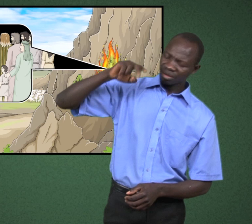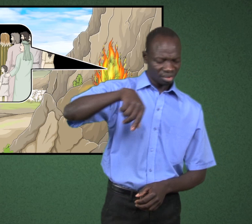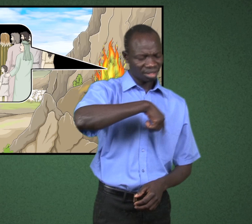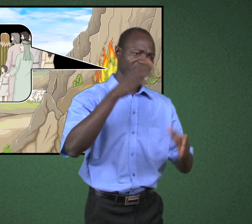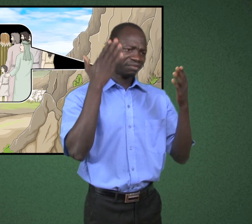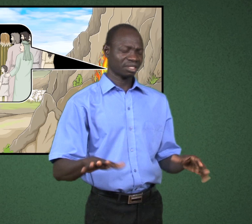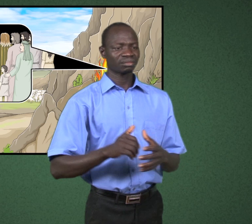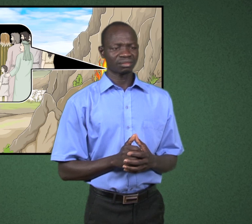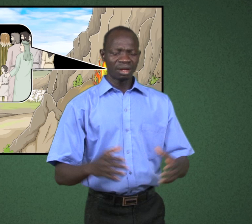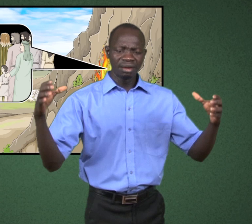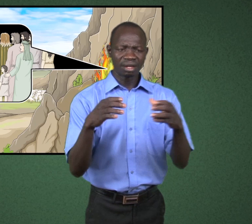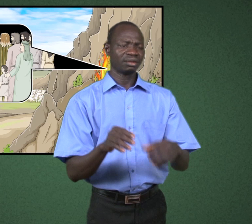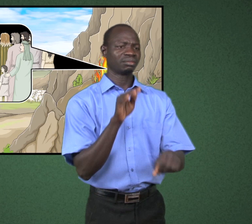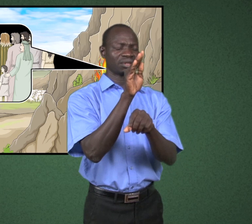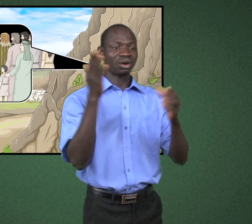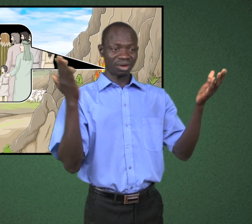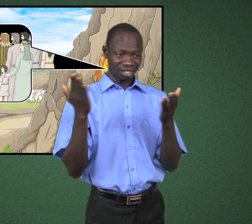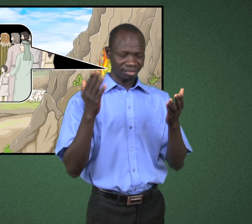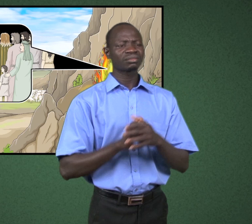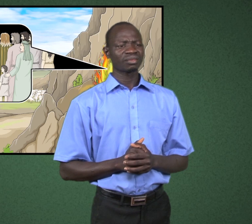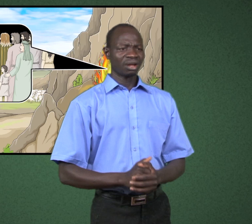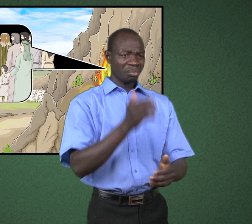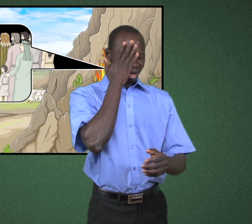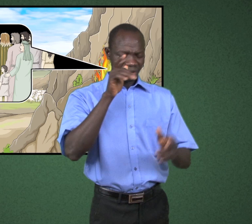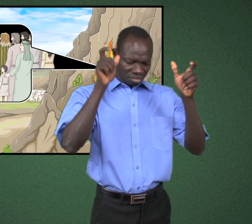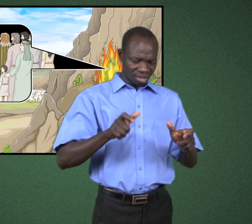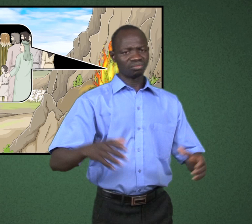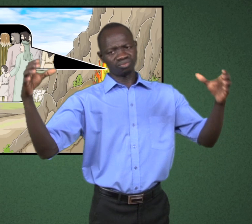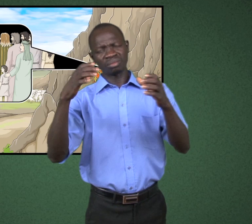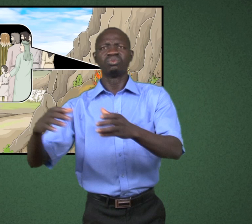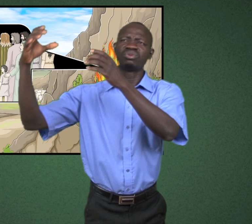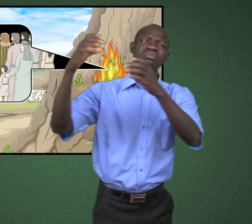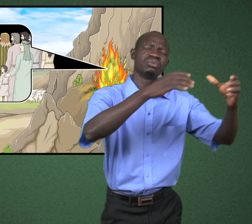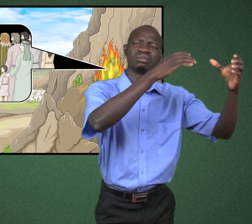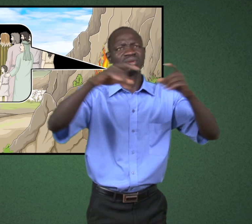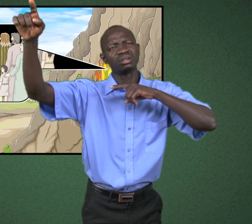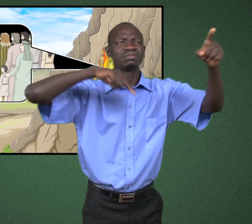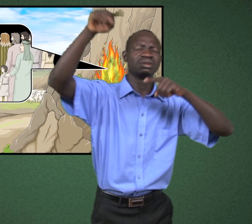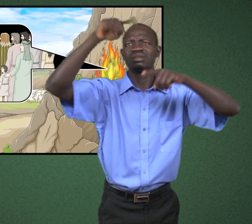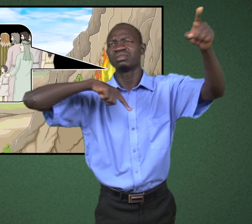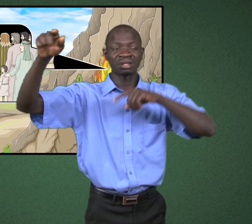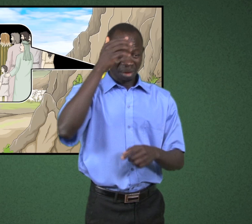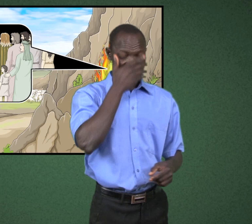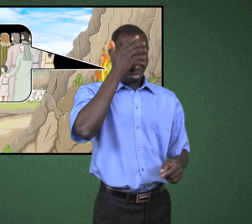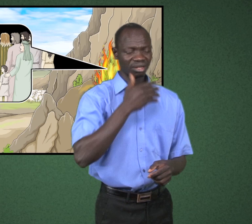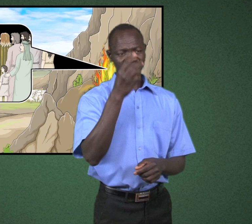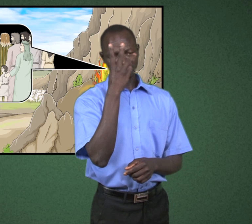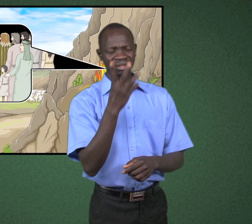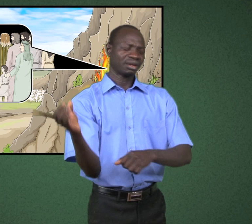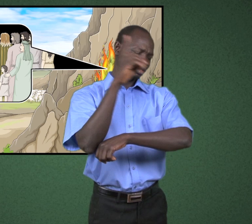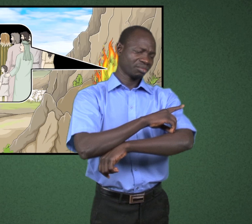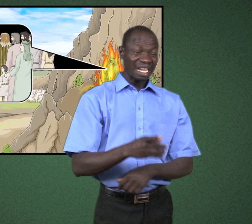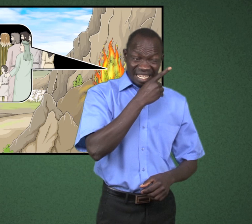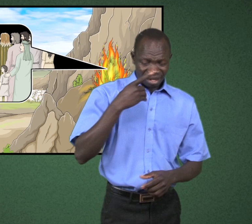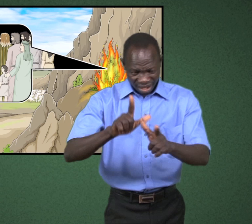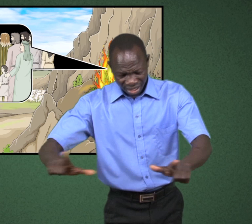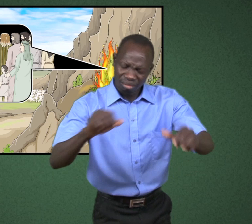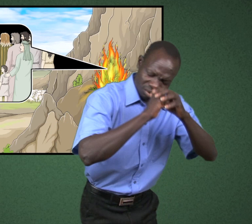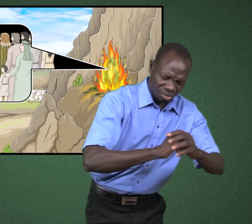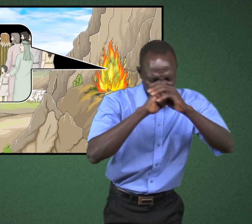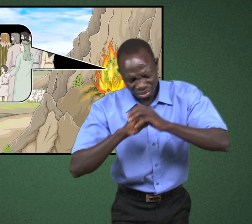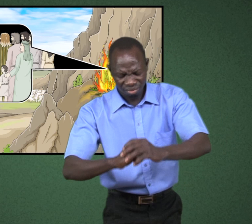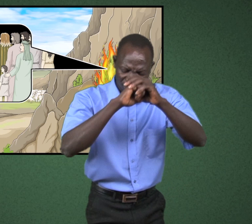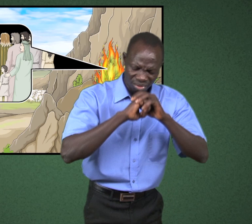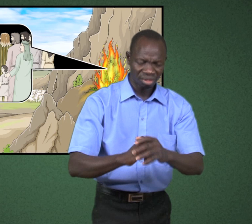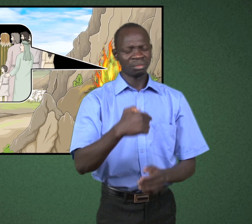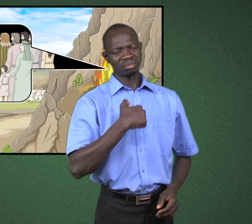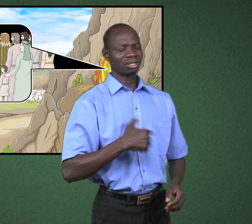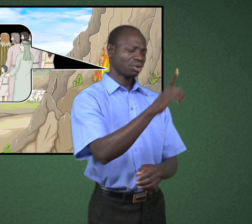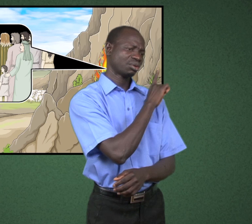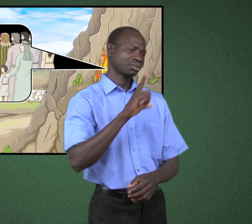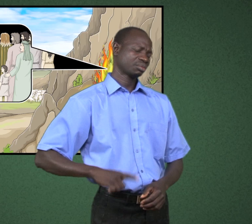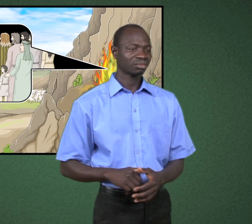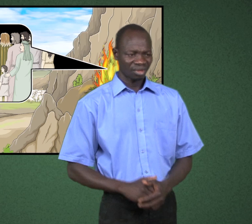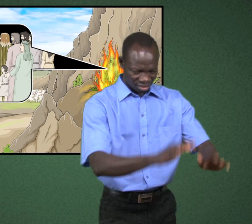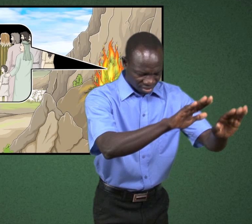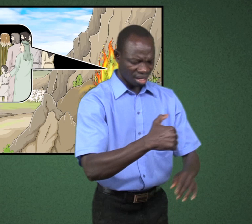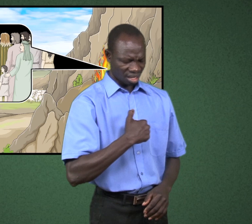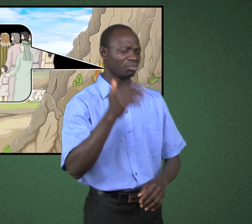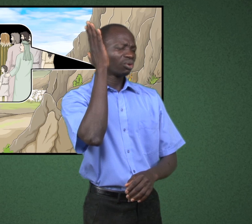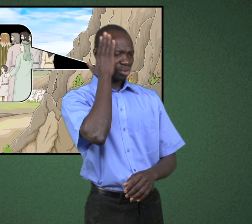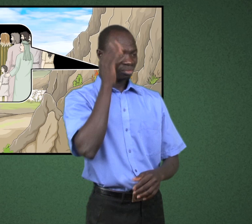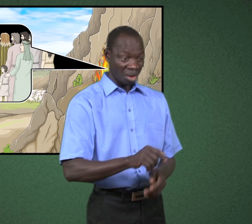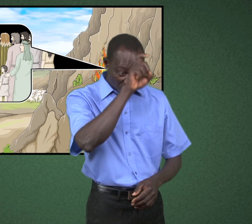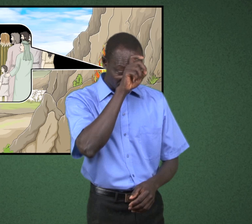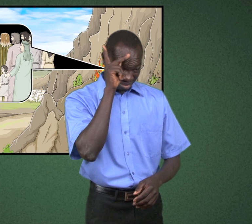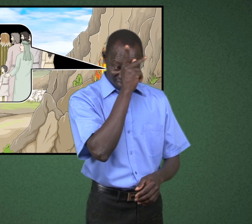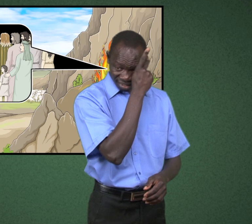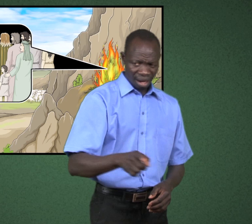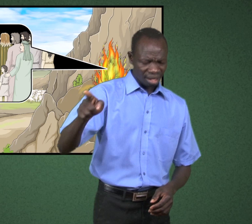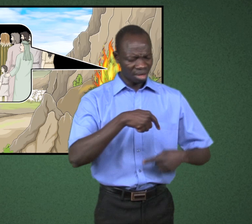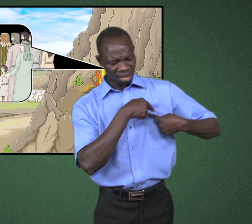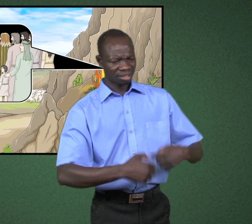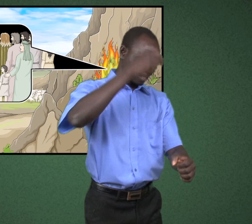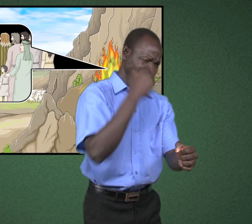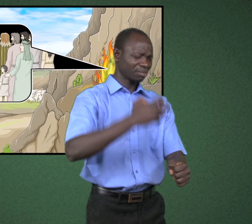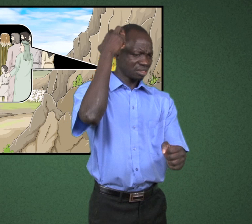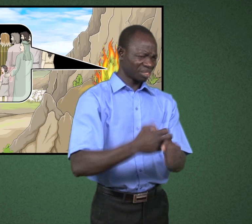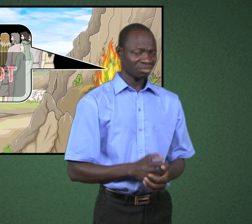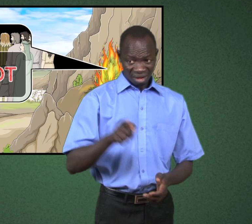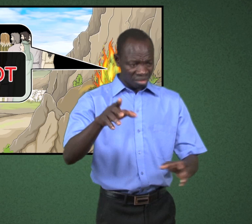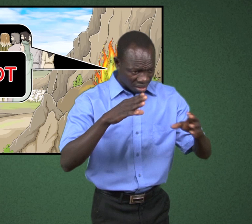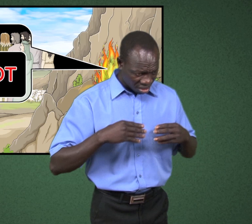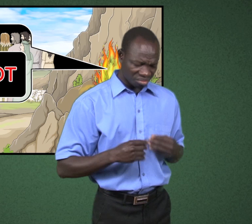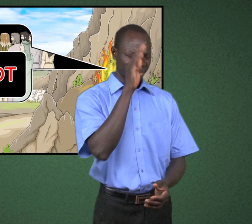Now please let us take a three-day journey into the wilderness, so that we may sacrifice to the LORD our God.’